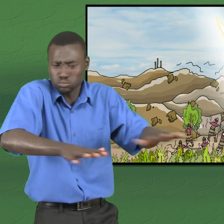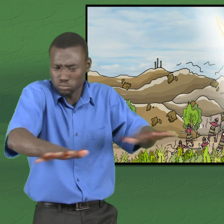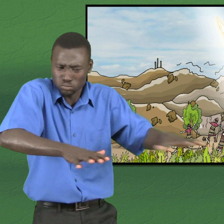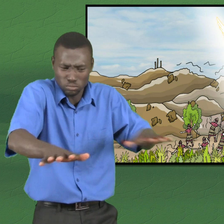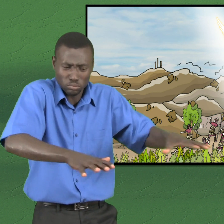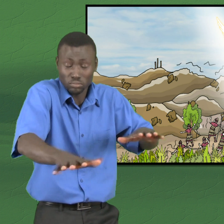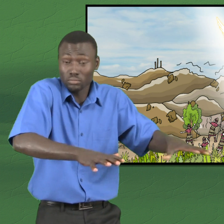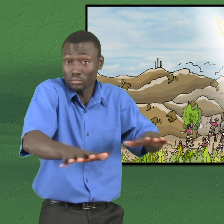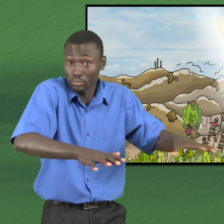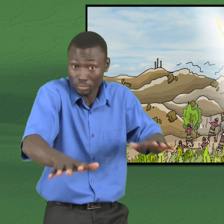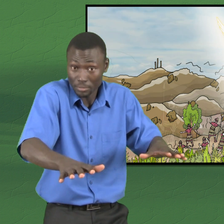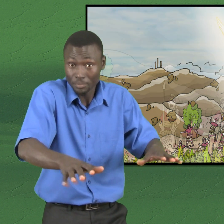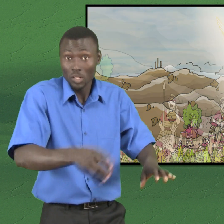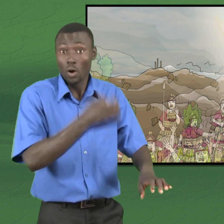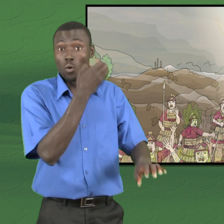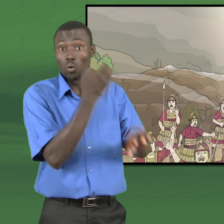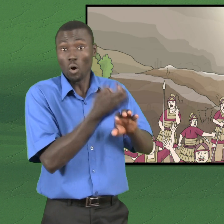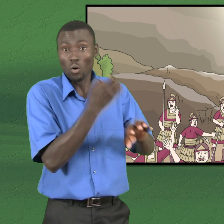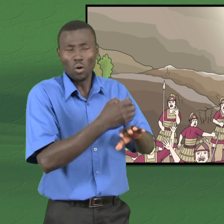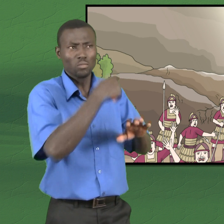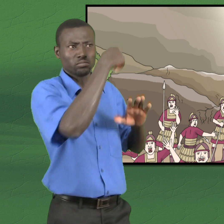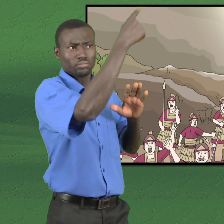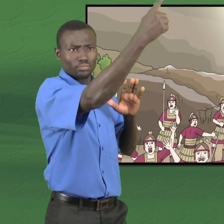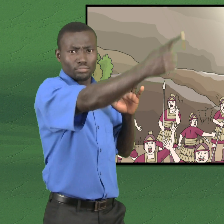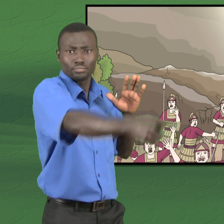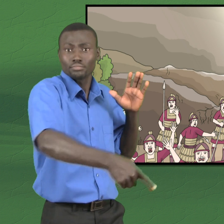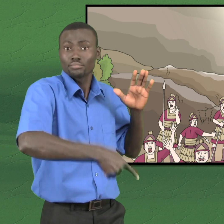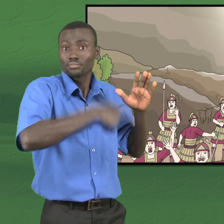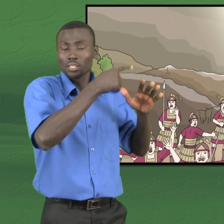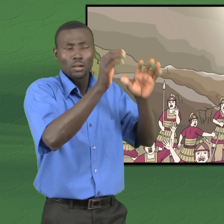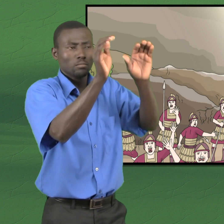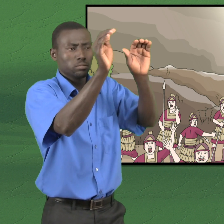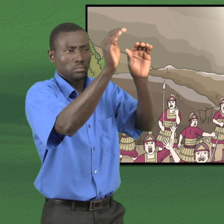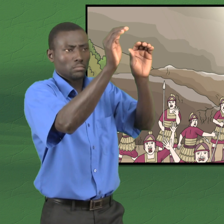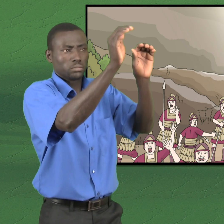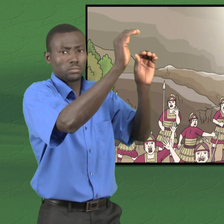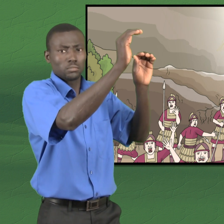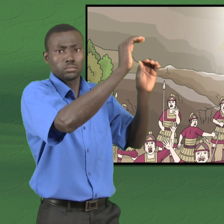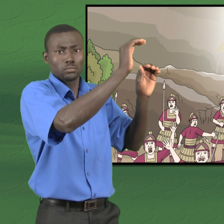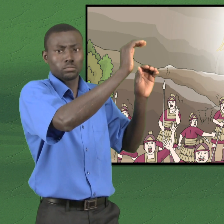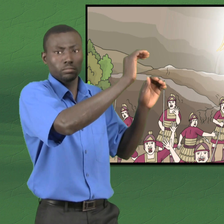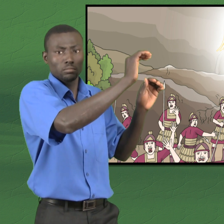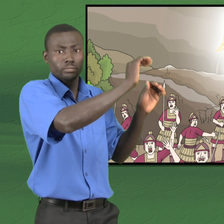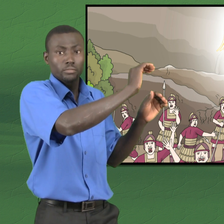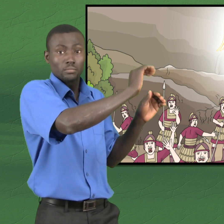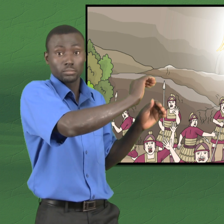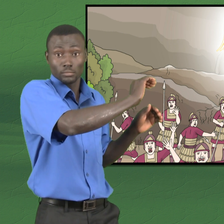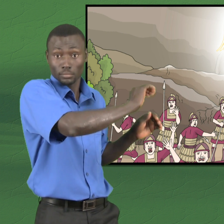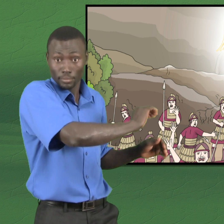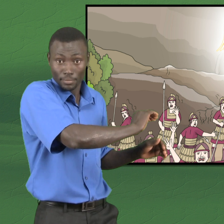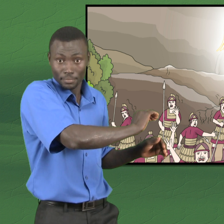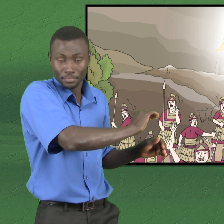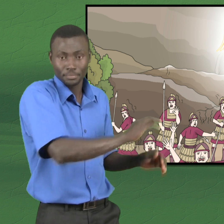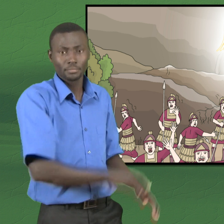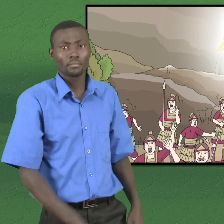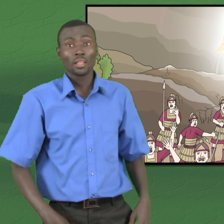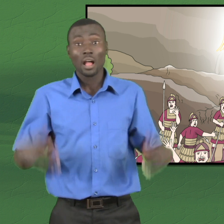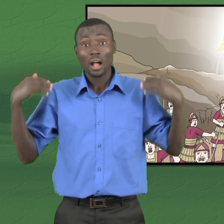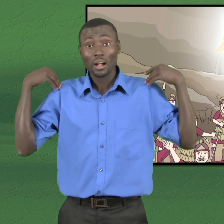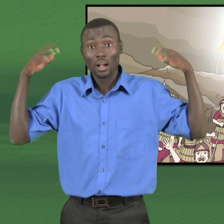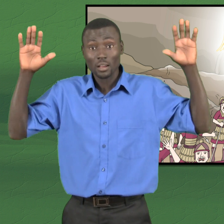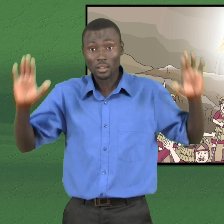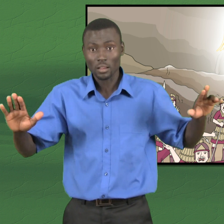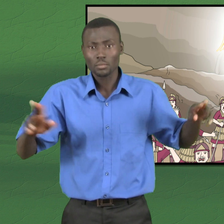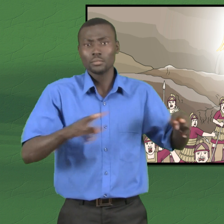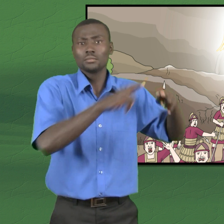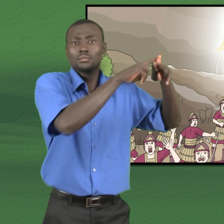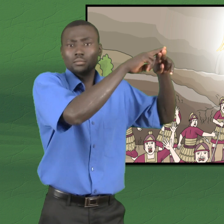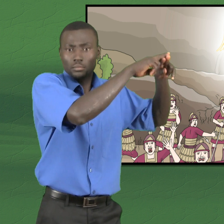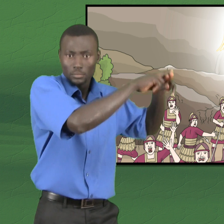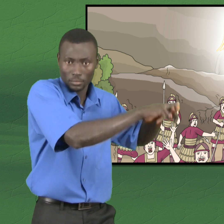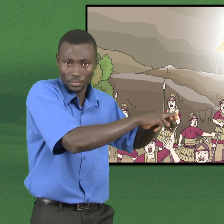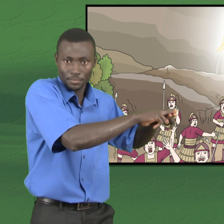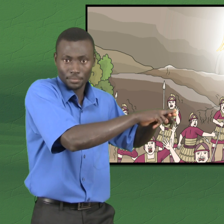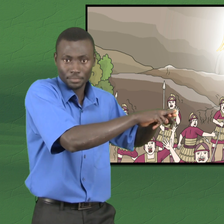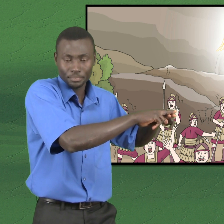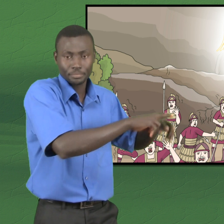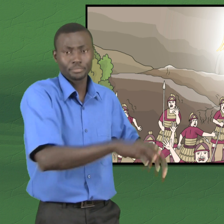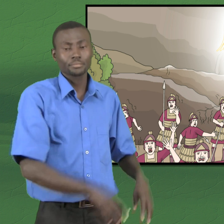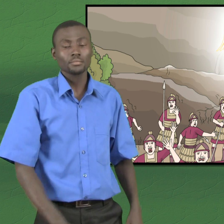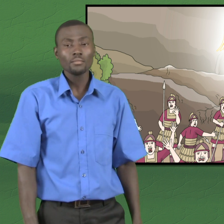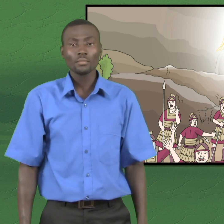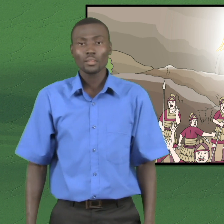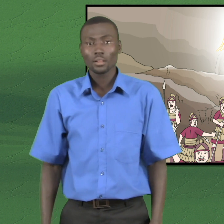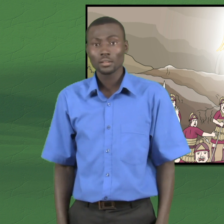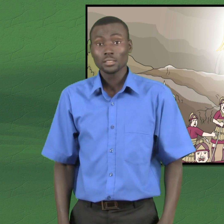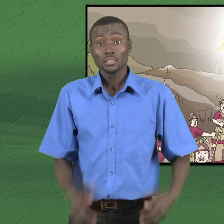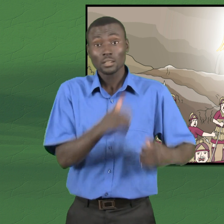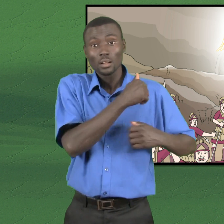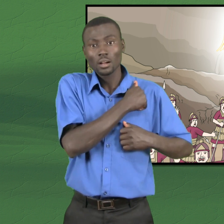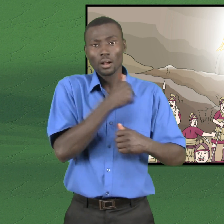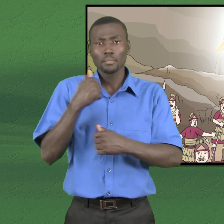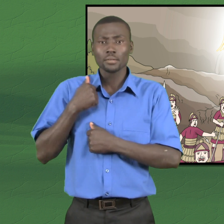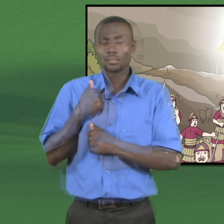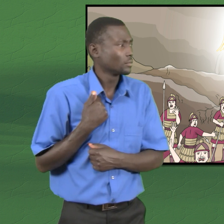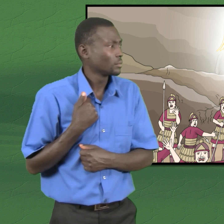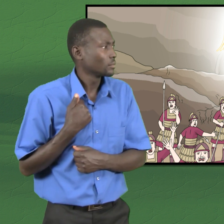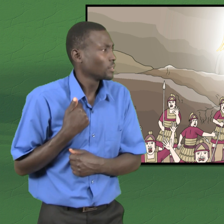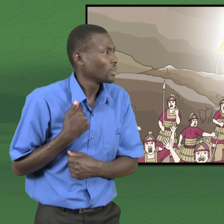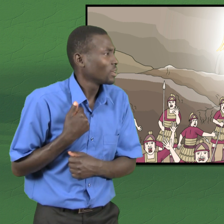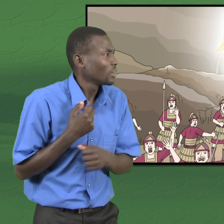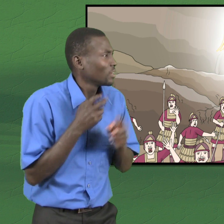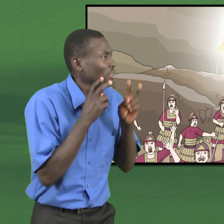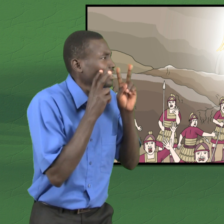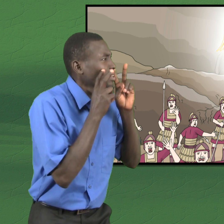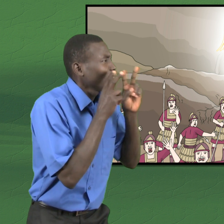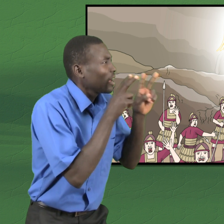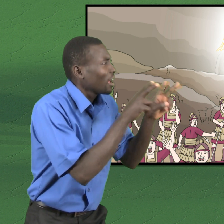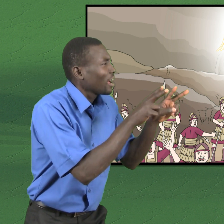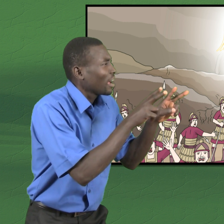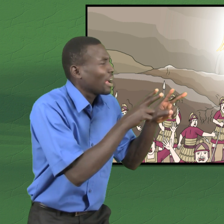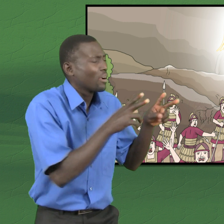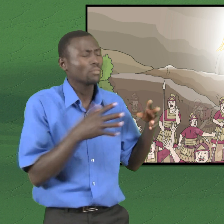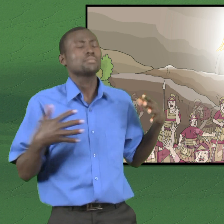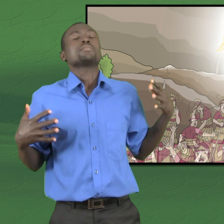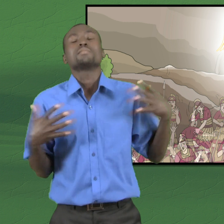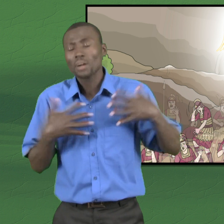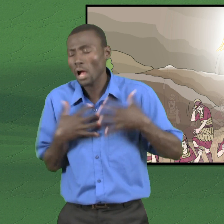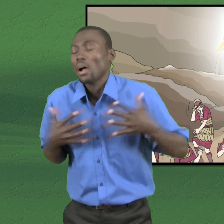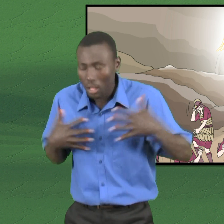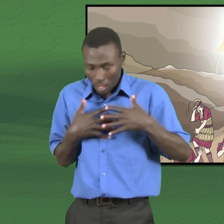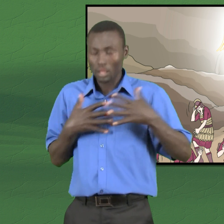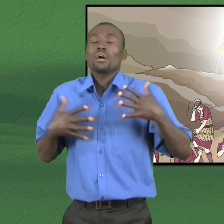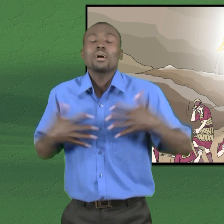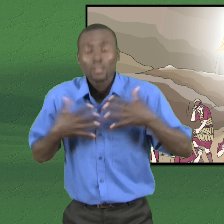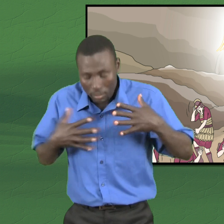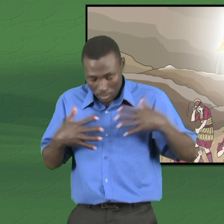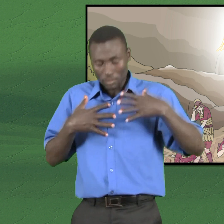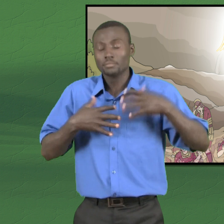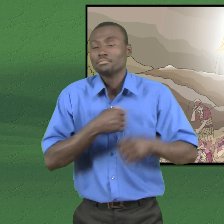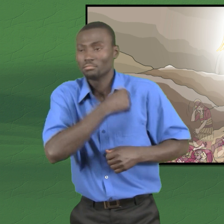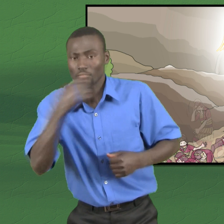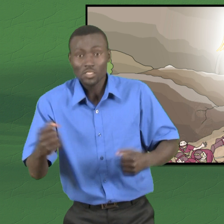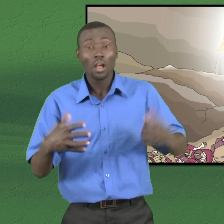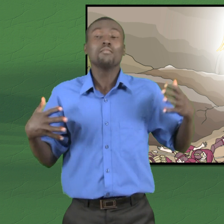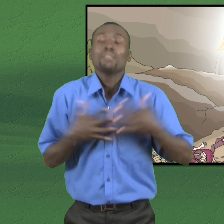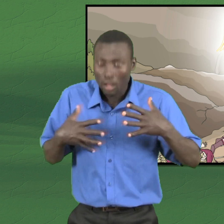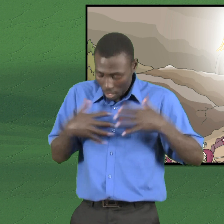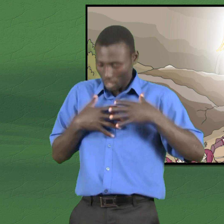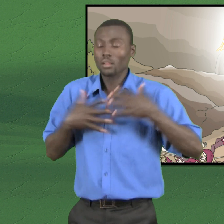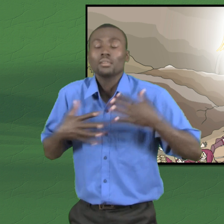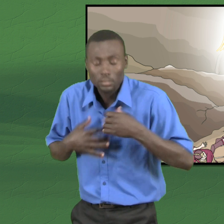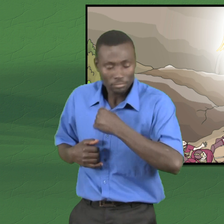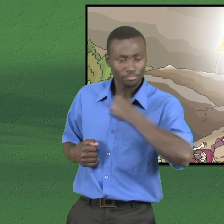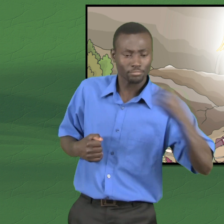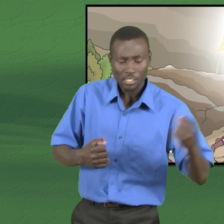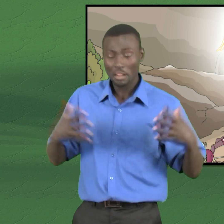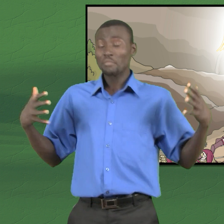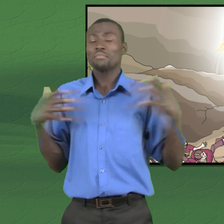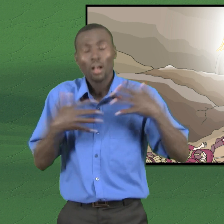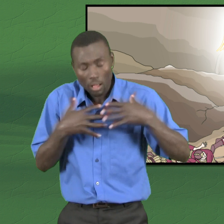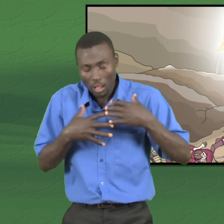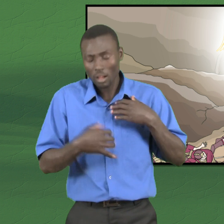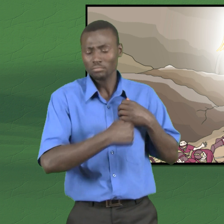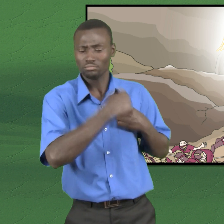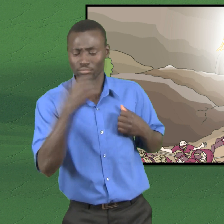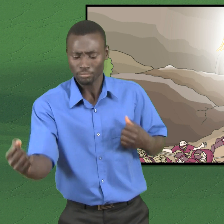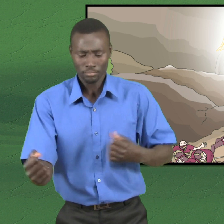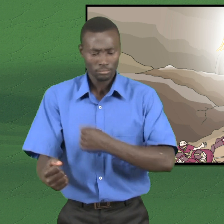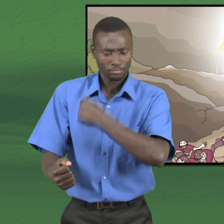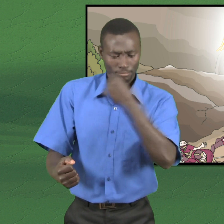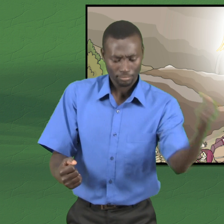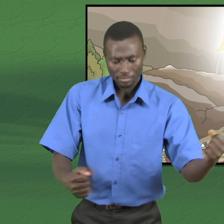His appearance was like lightning, and his clothes were white as snow.